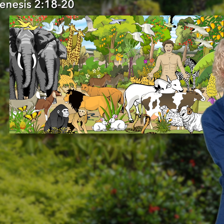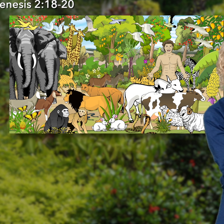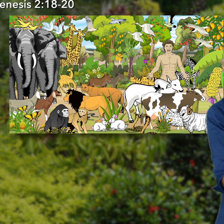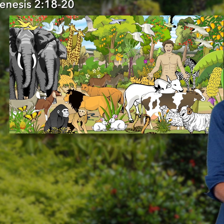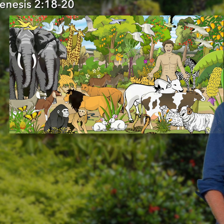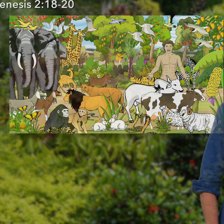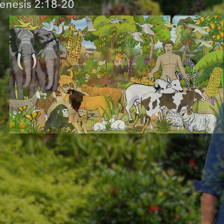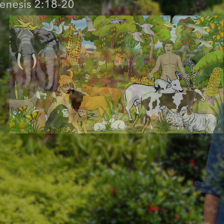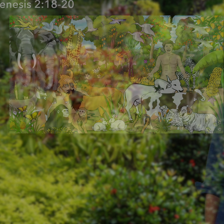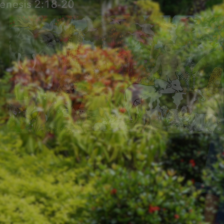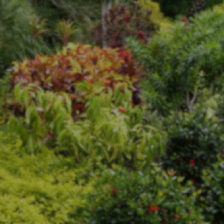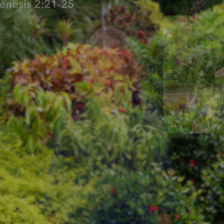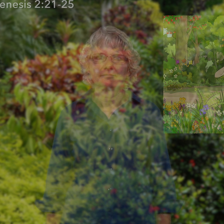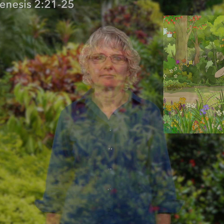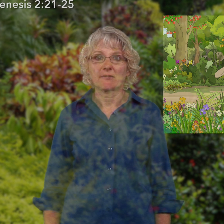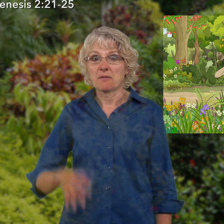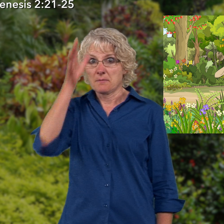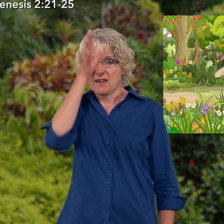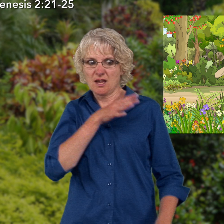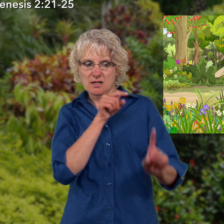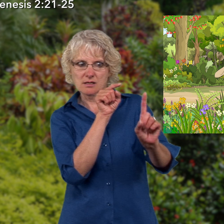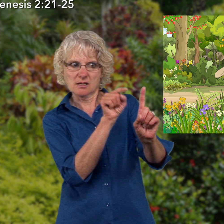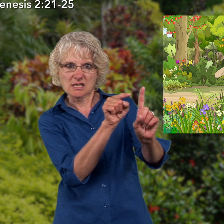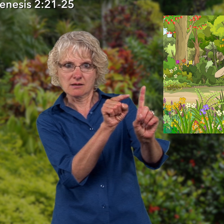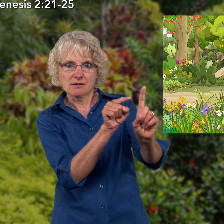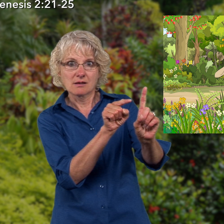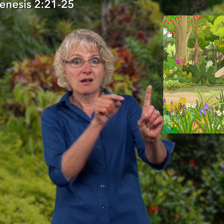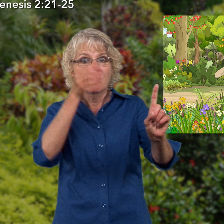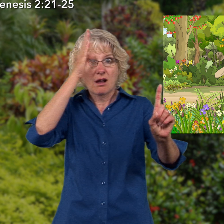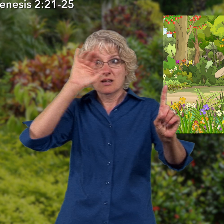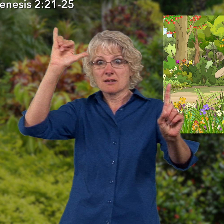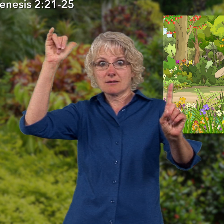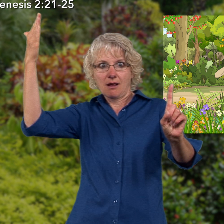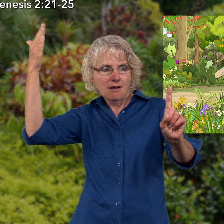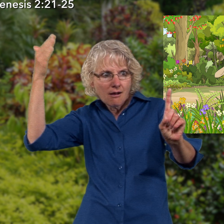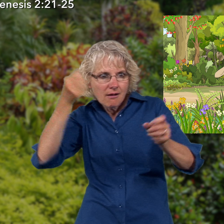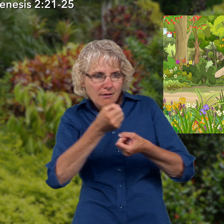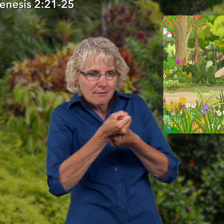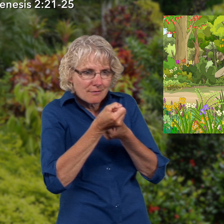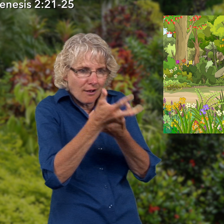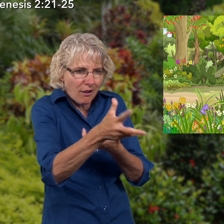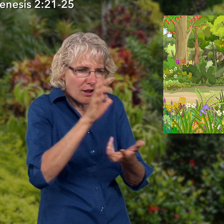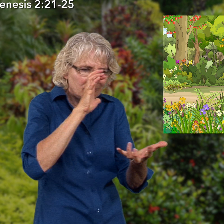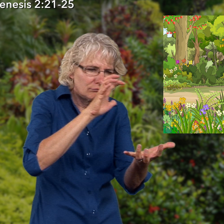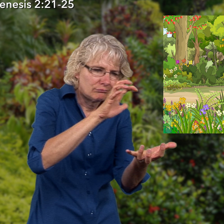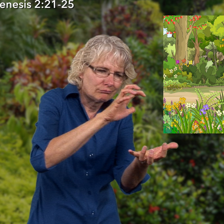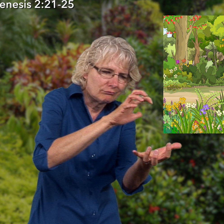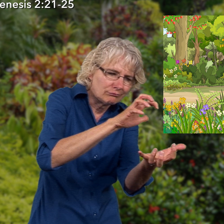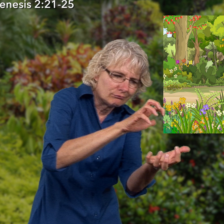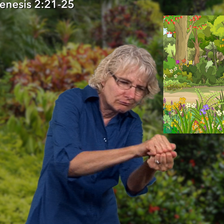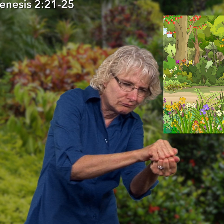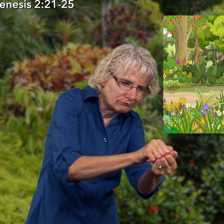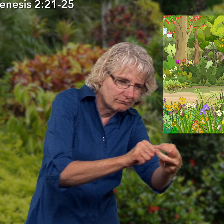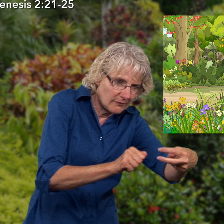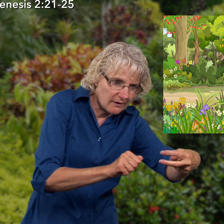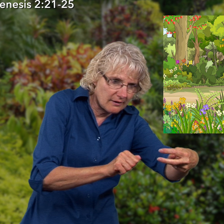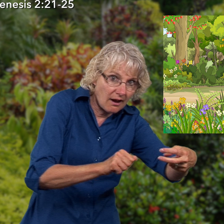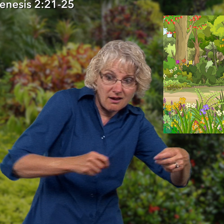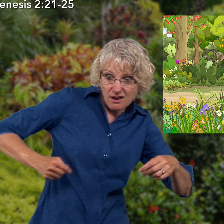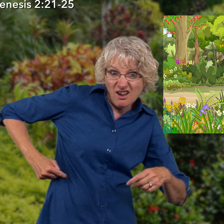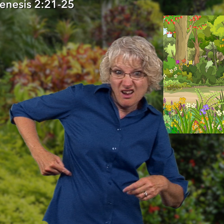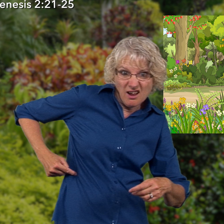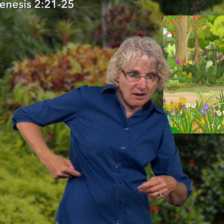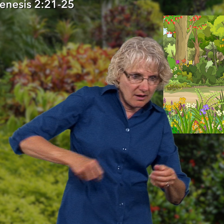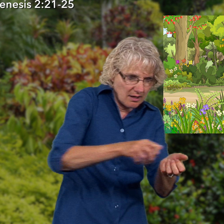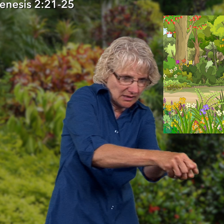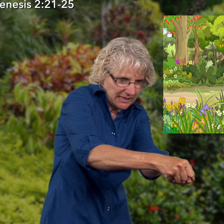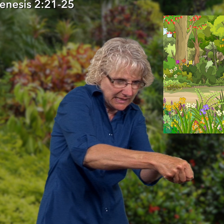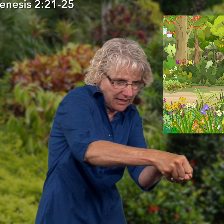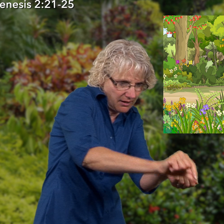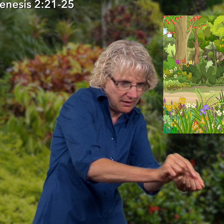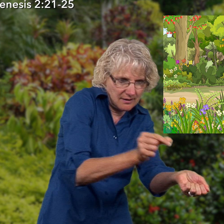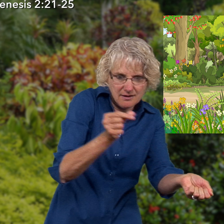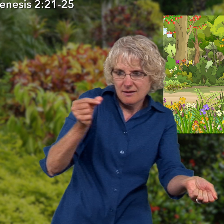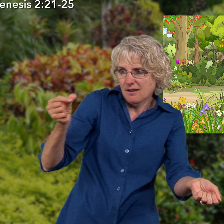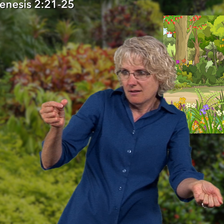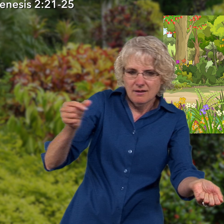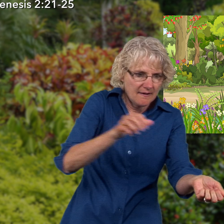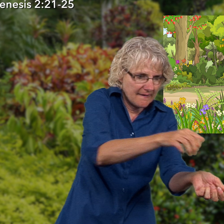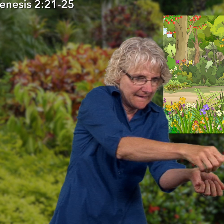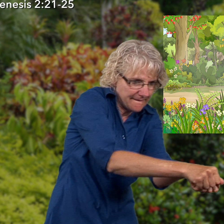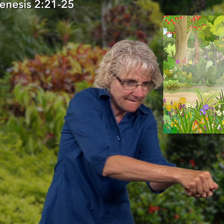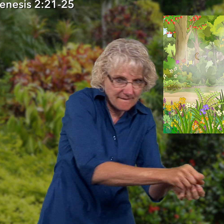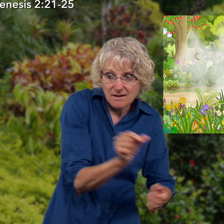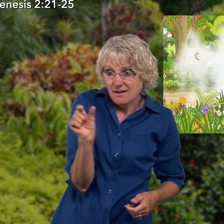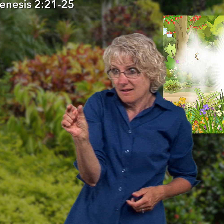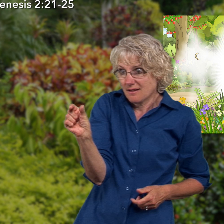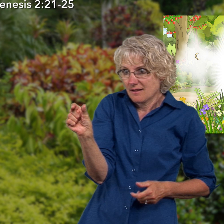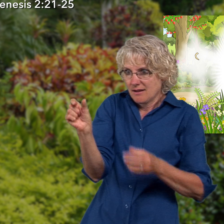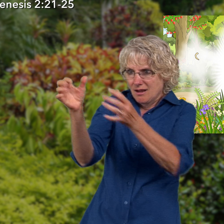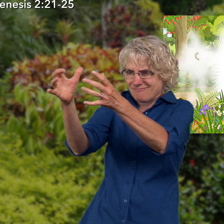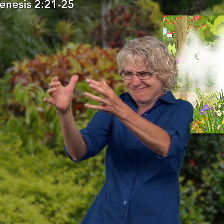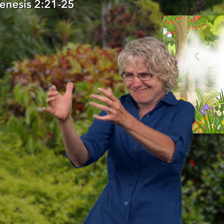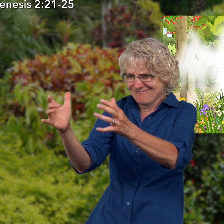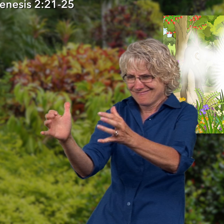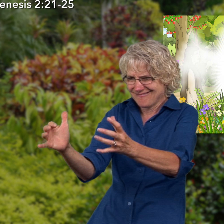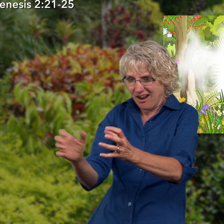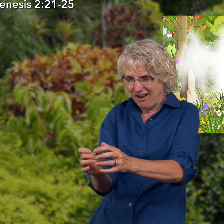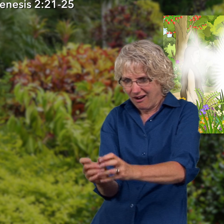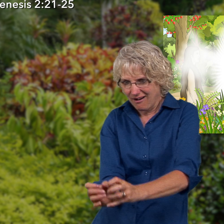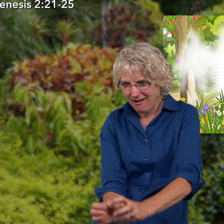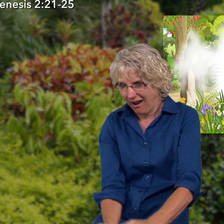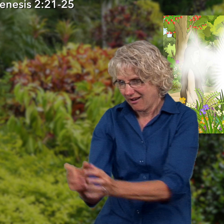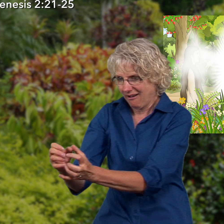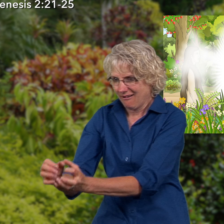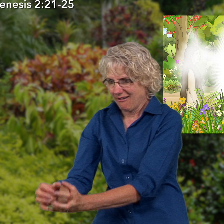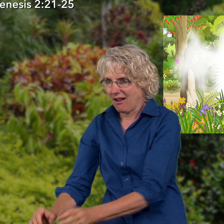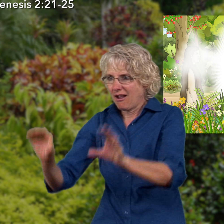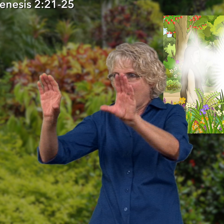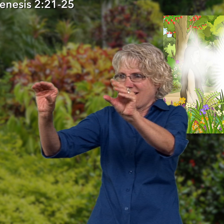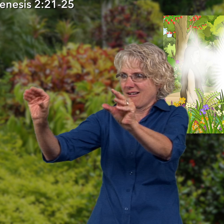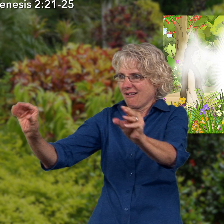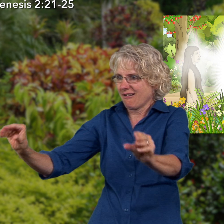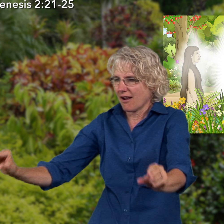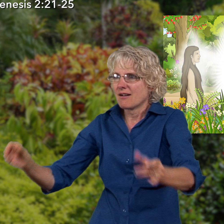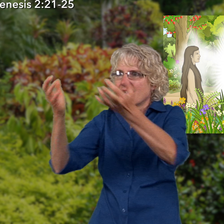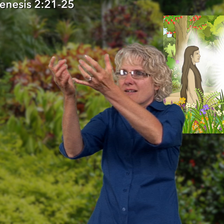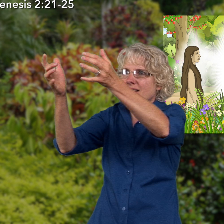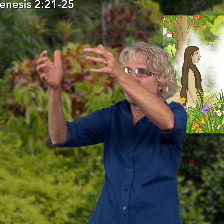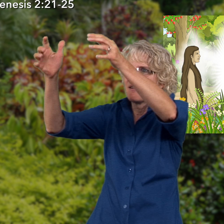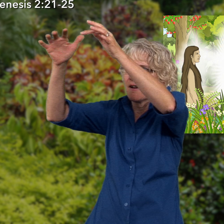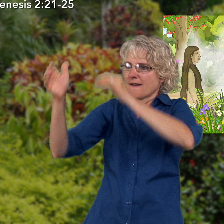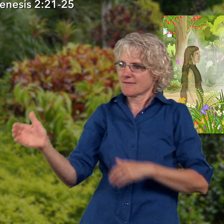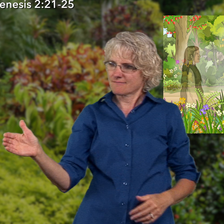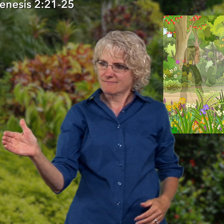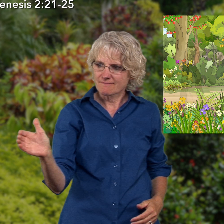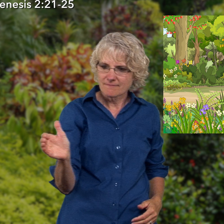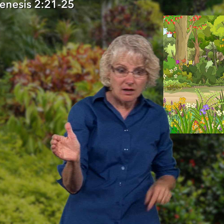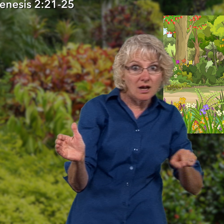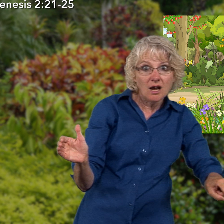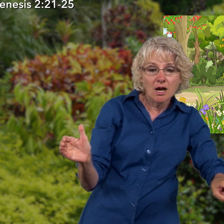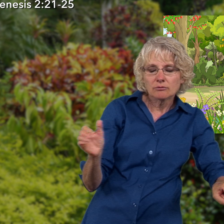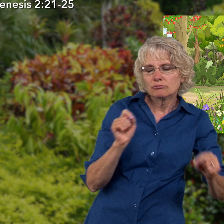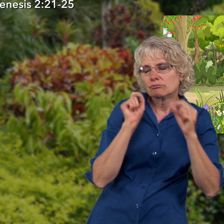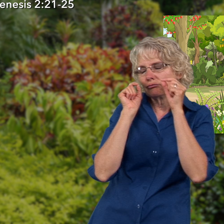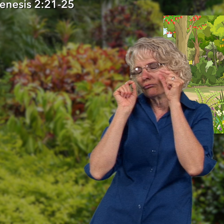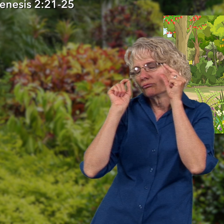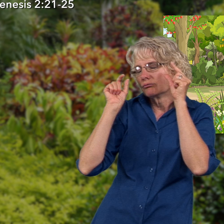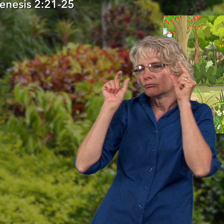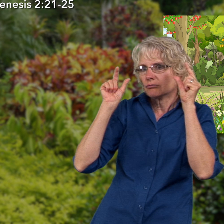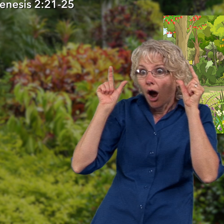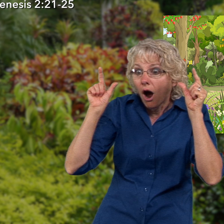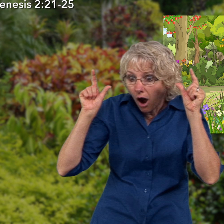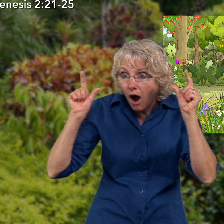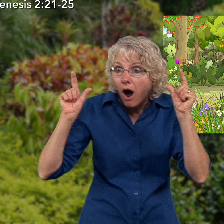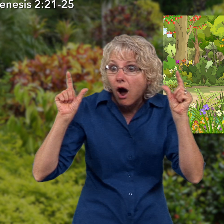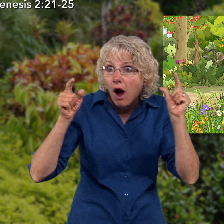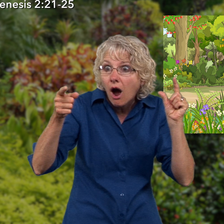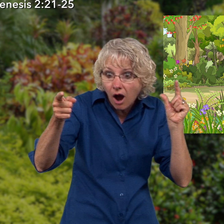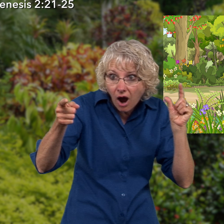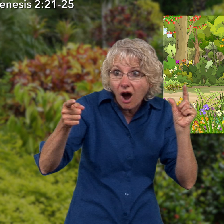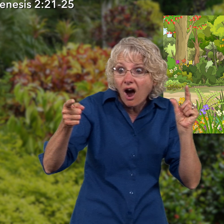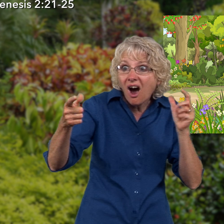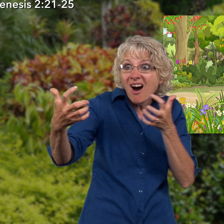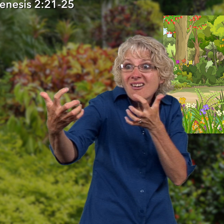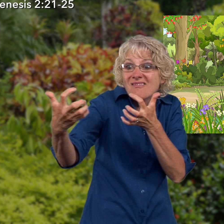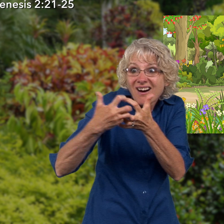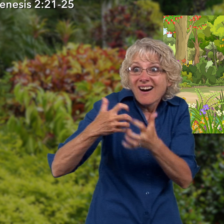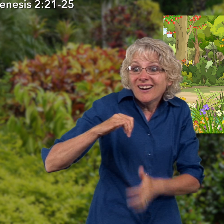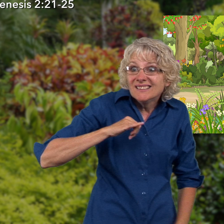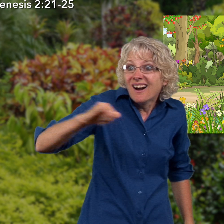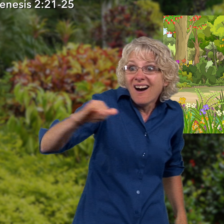So the LORD God caused the man to fall into a deep sleep, and while he slept, He took one of the man’s ribs and closed up the area with flesh. And from the rib that the LORD God had taken from the man, He made a woman and brought her to him.